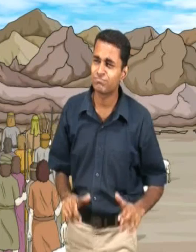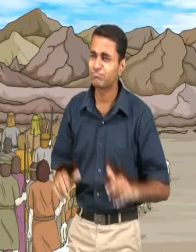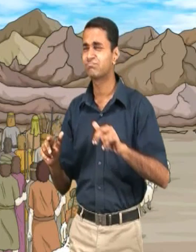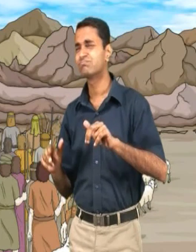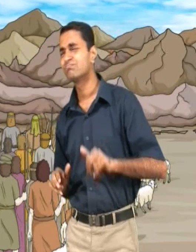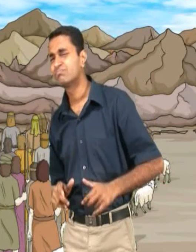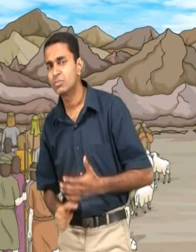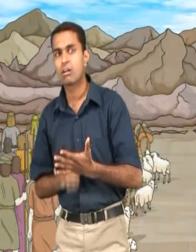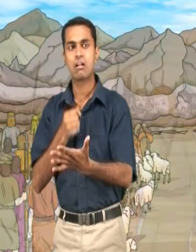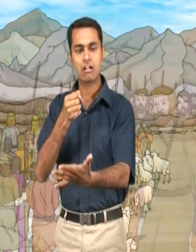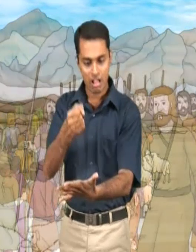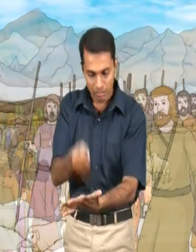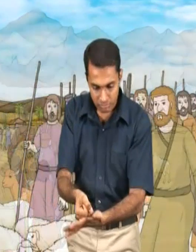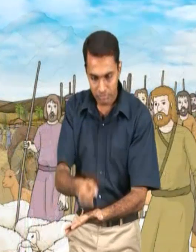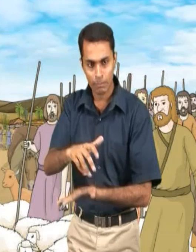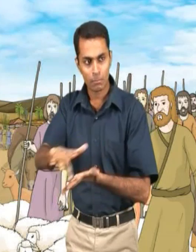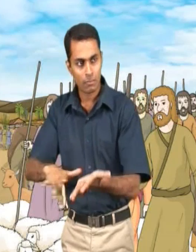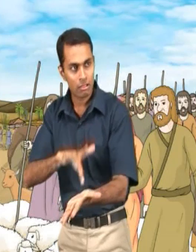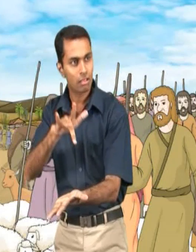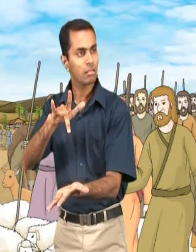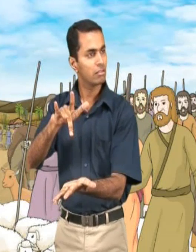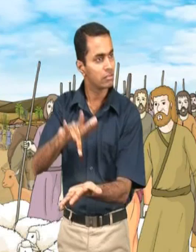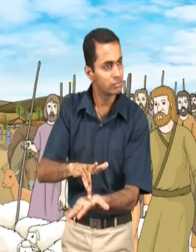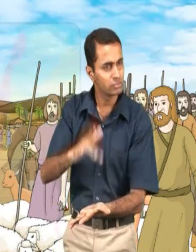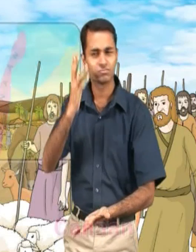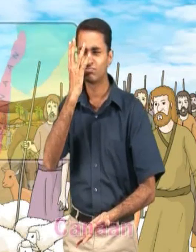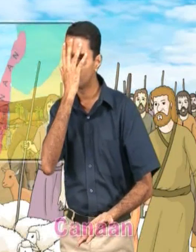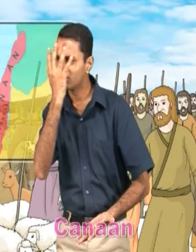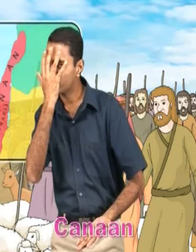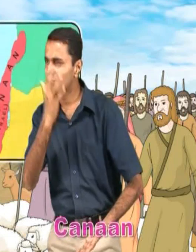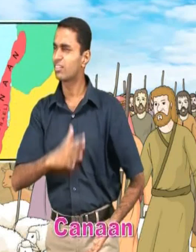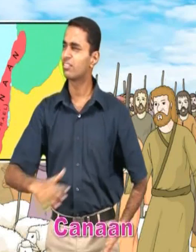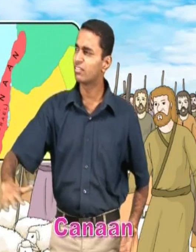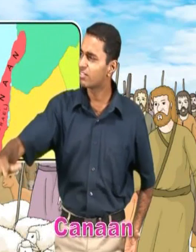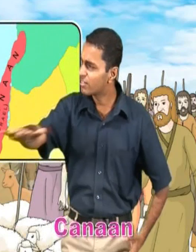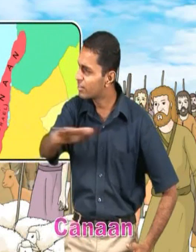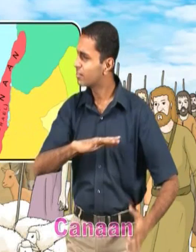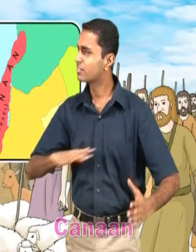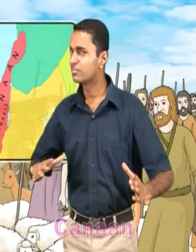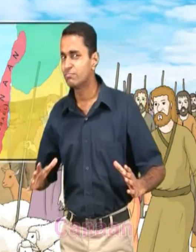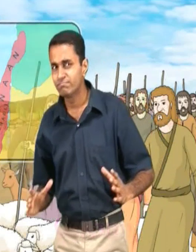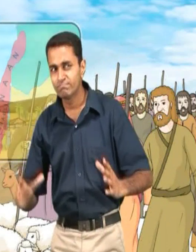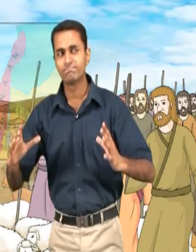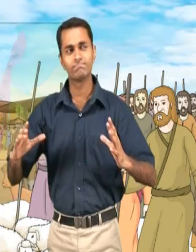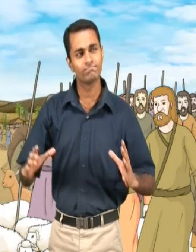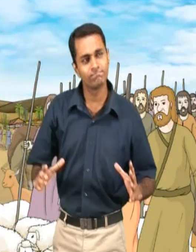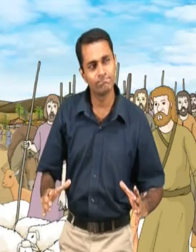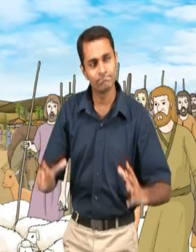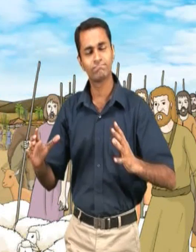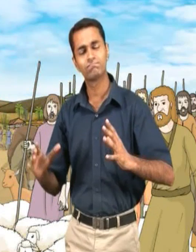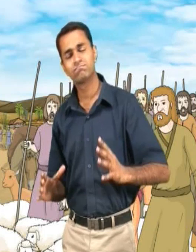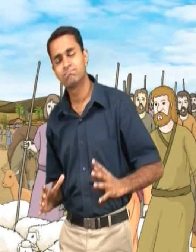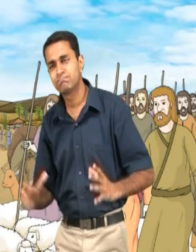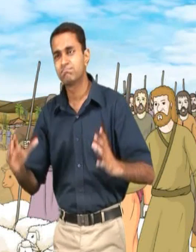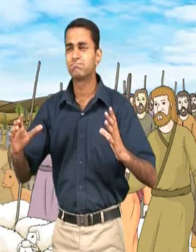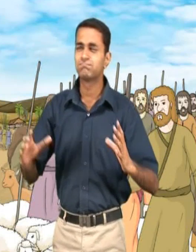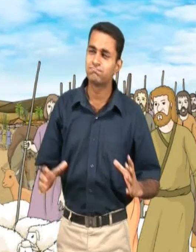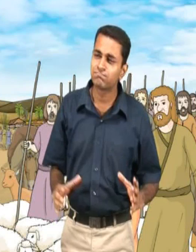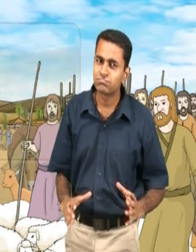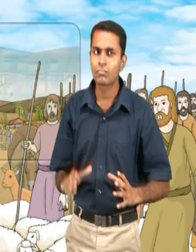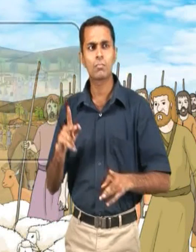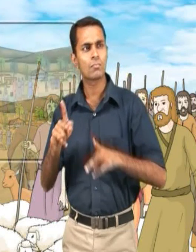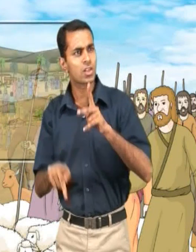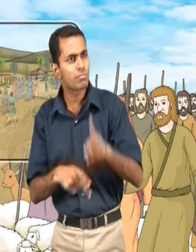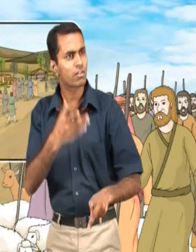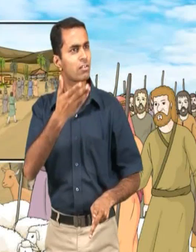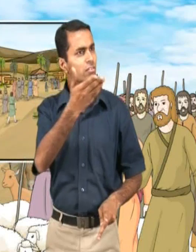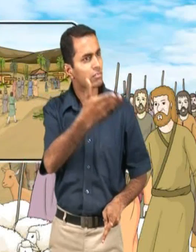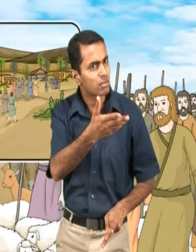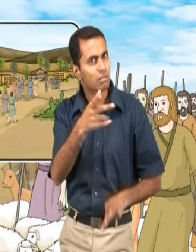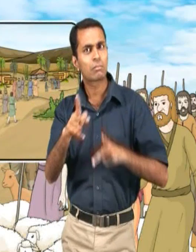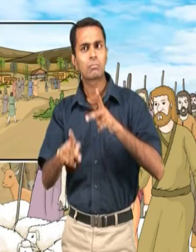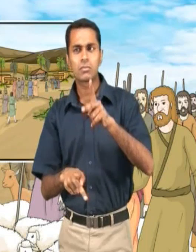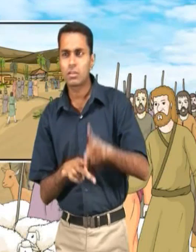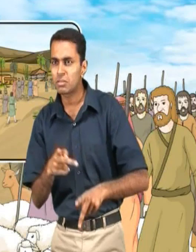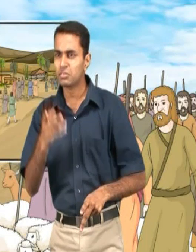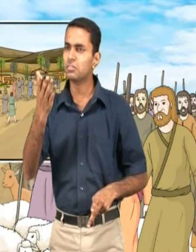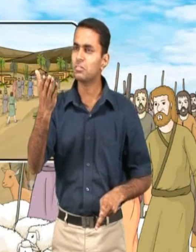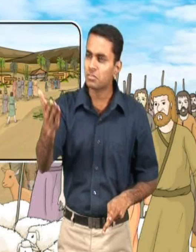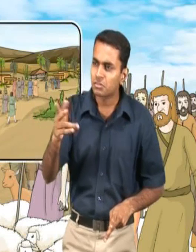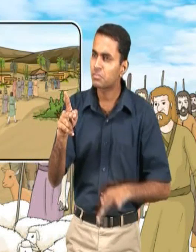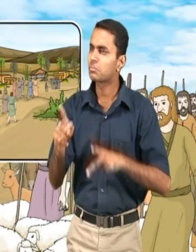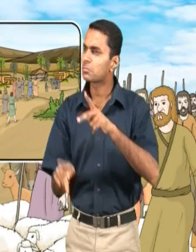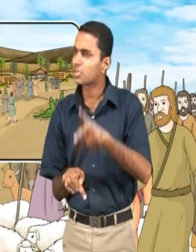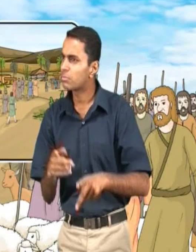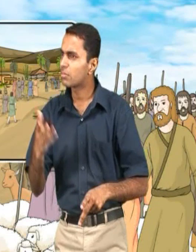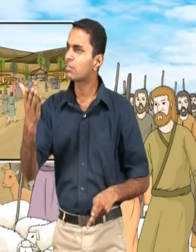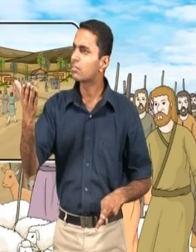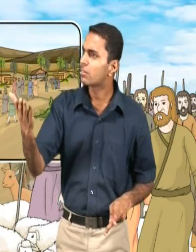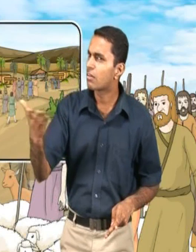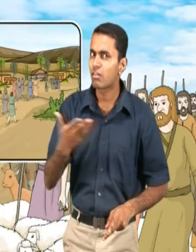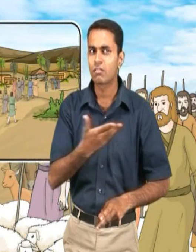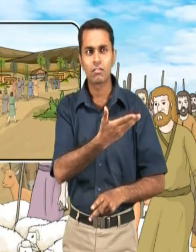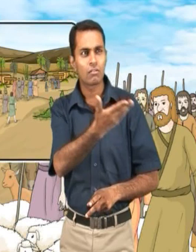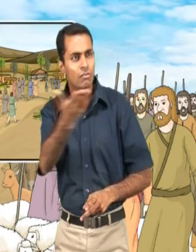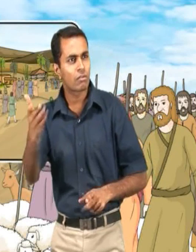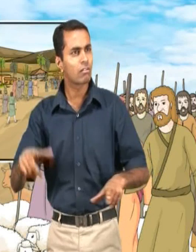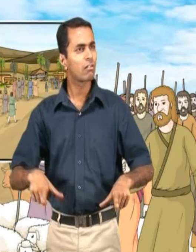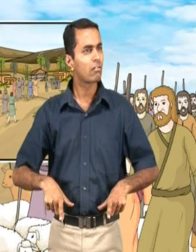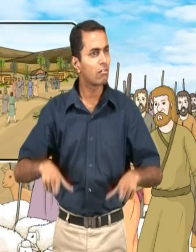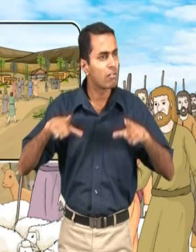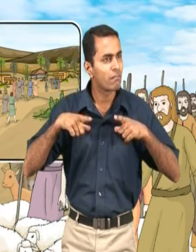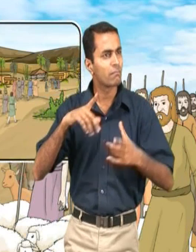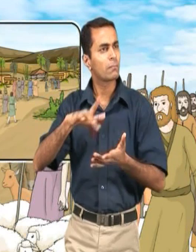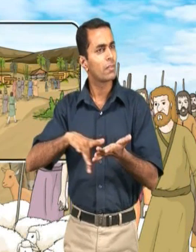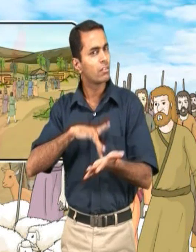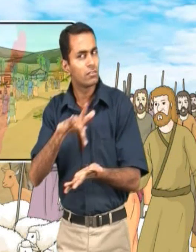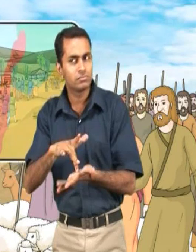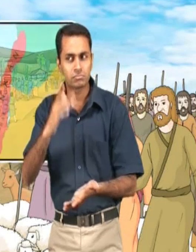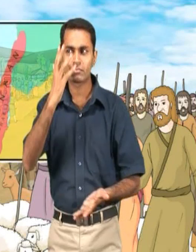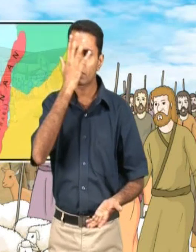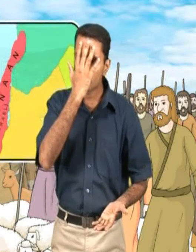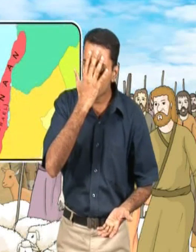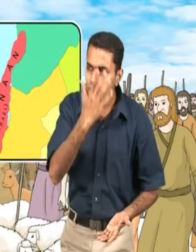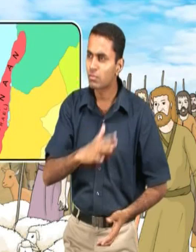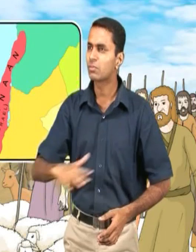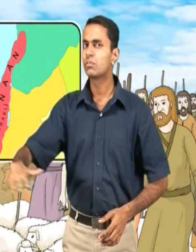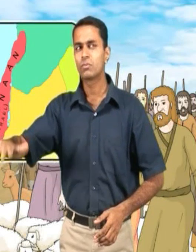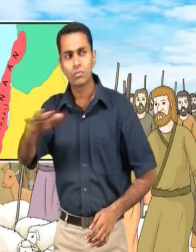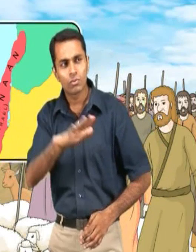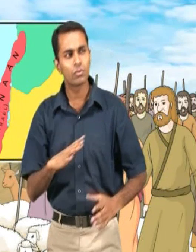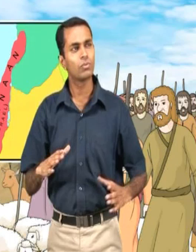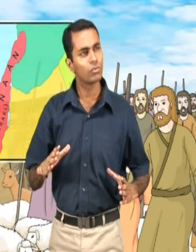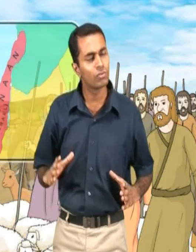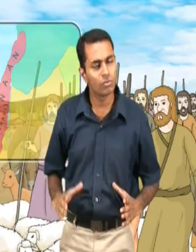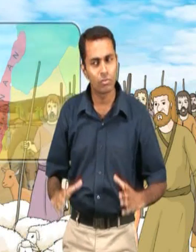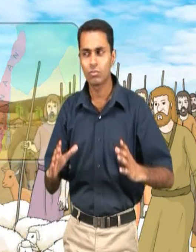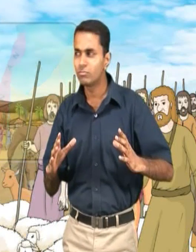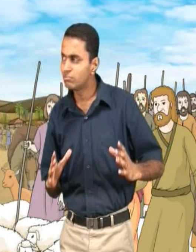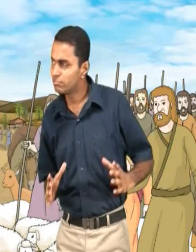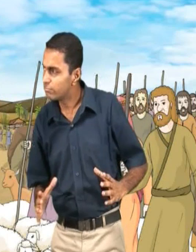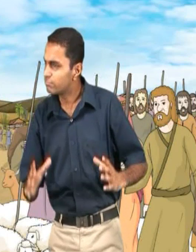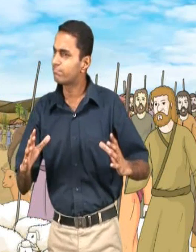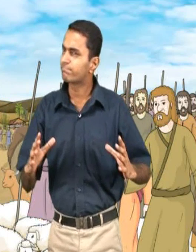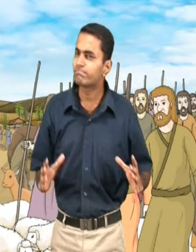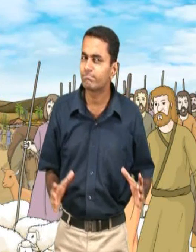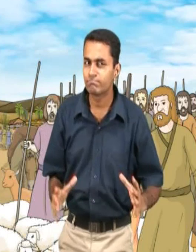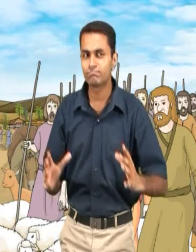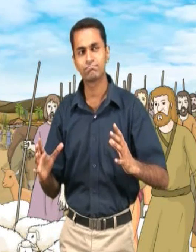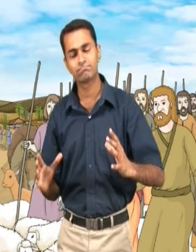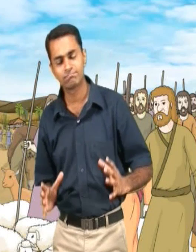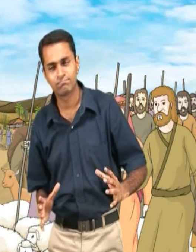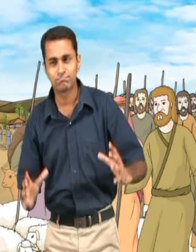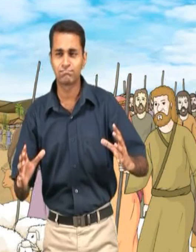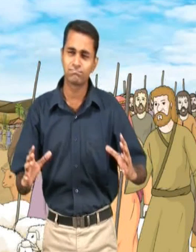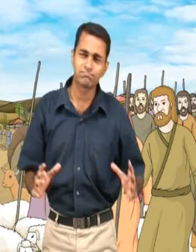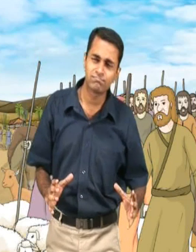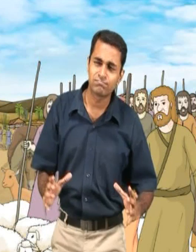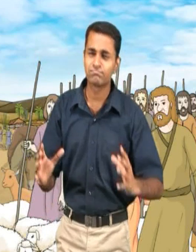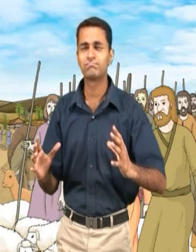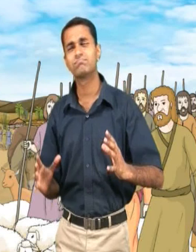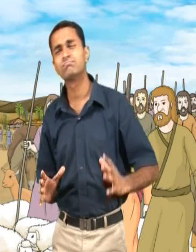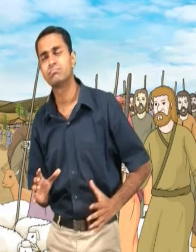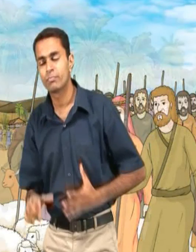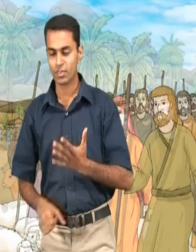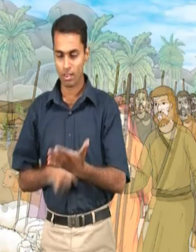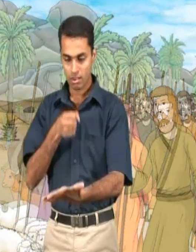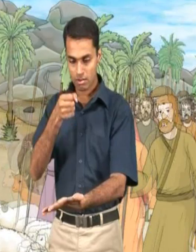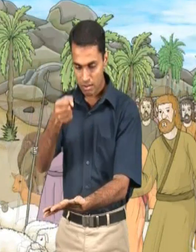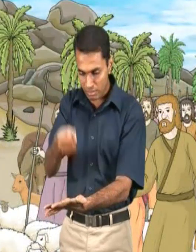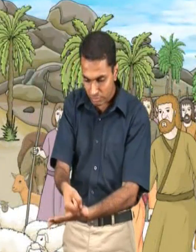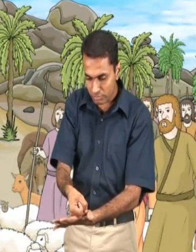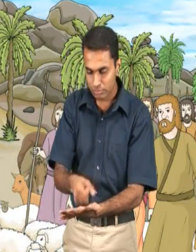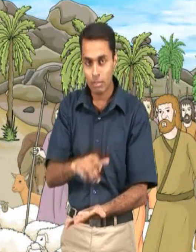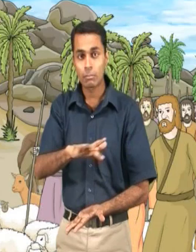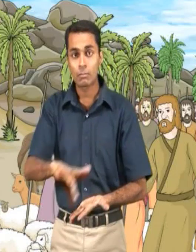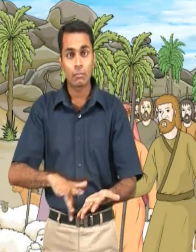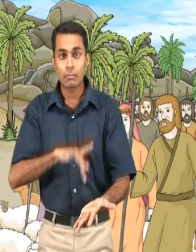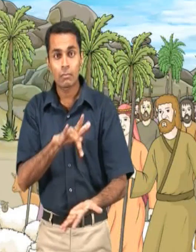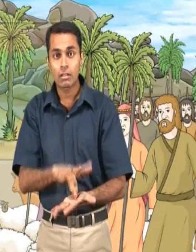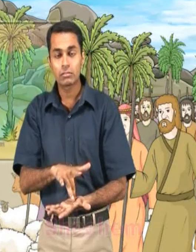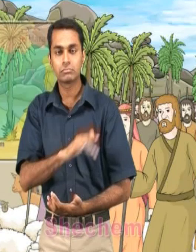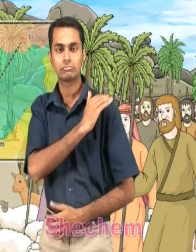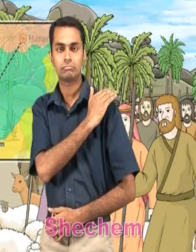When they came to the land of Canaan, Abram traveled through the land as far as the site of the Oak of Moreh at Shechem.